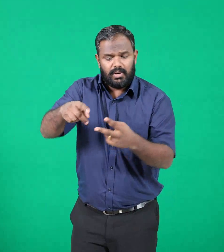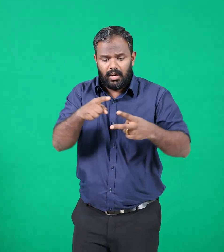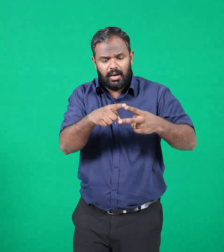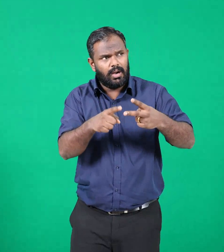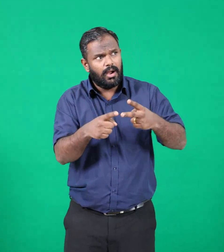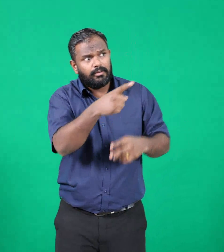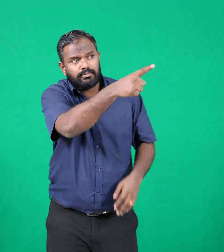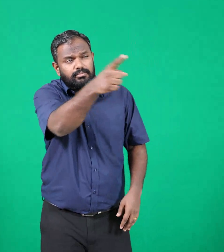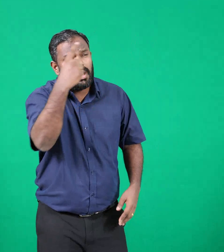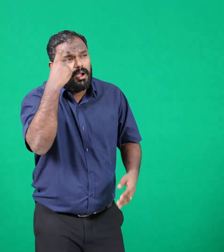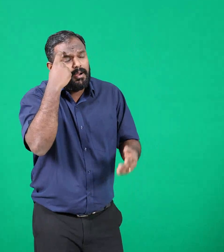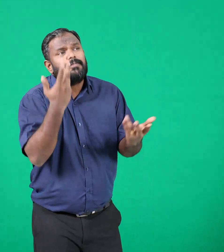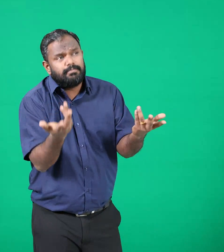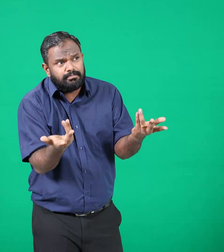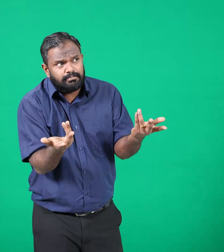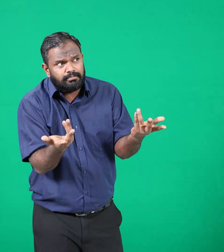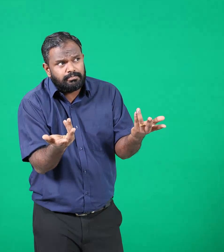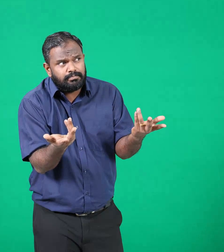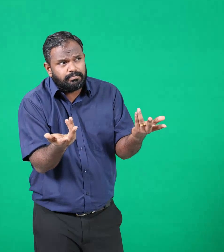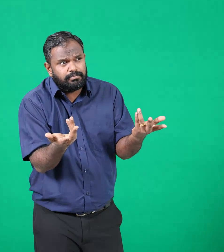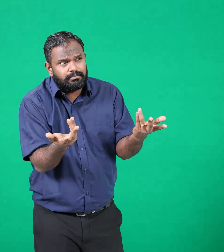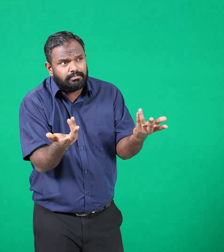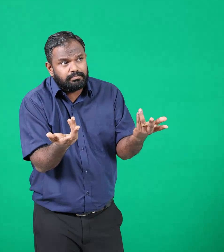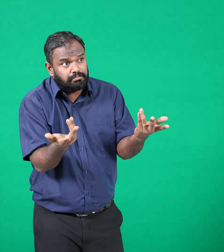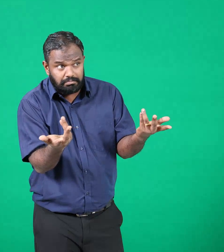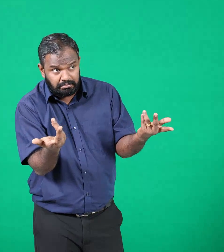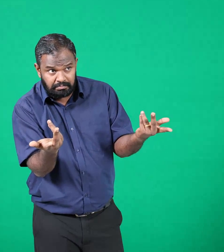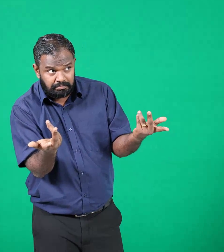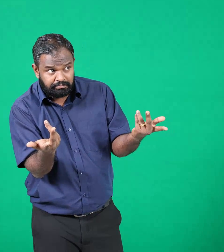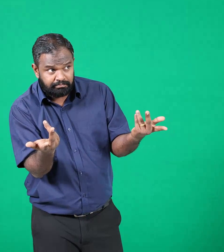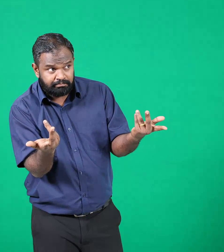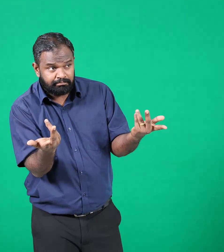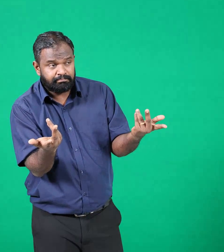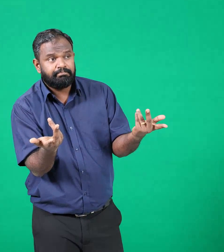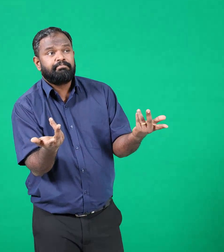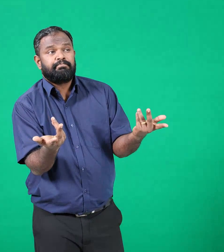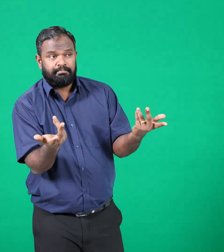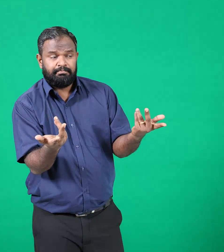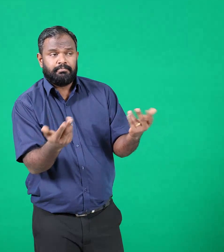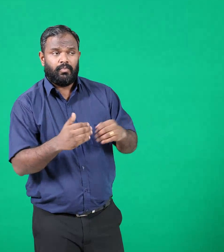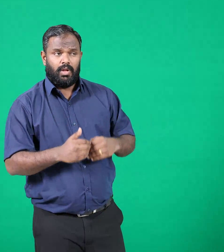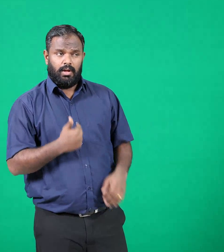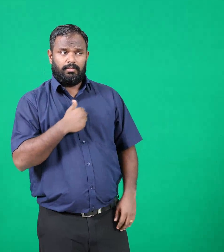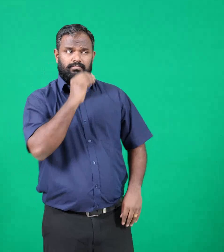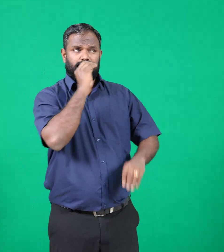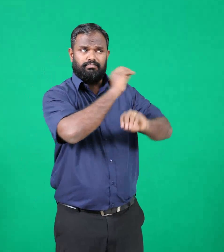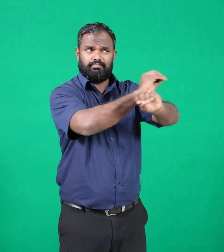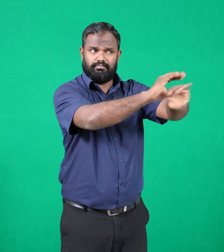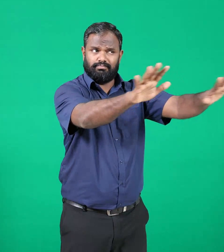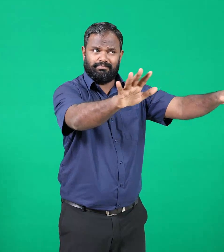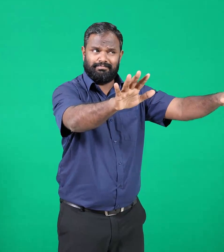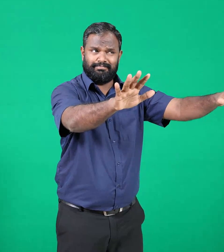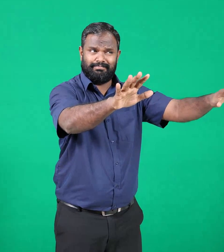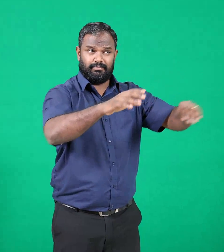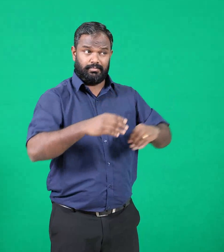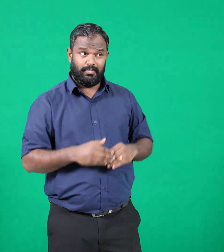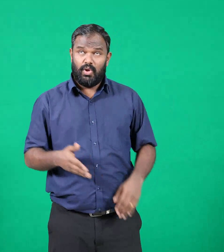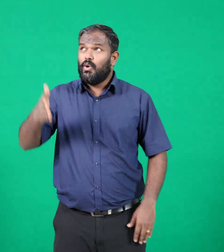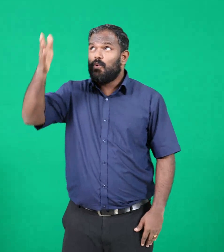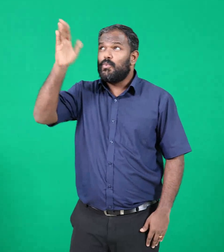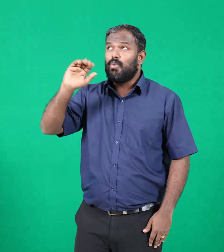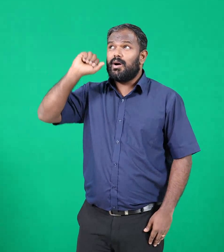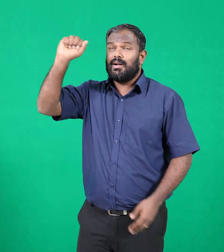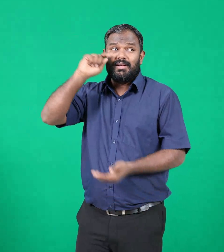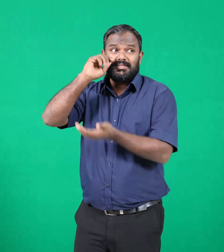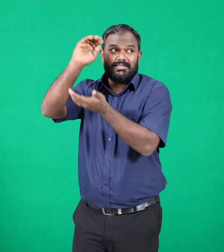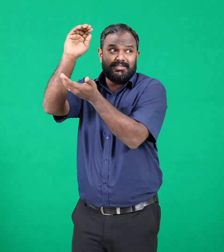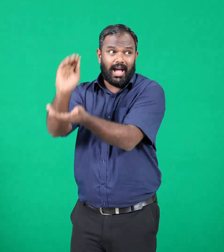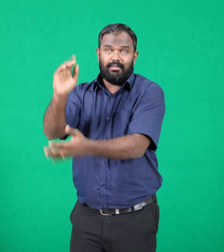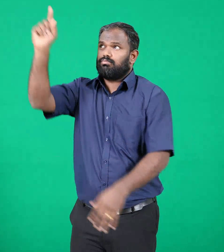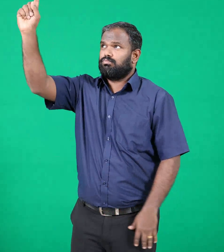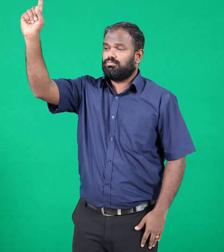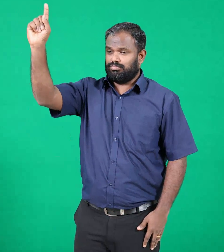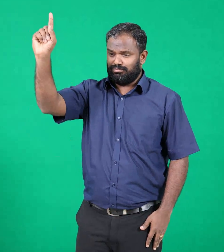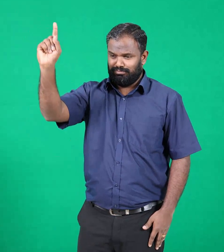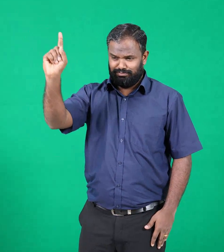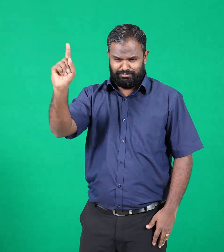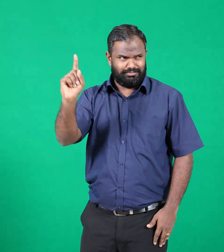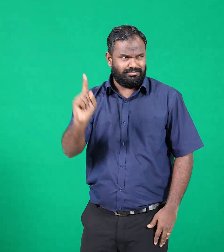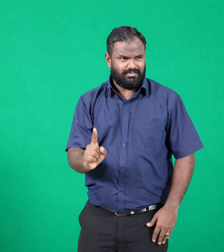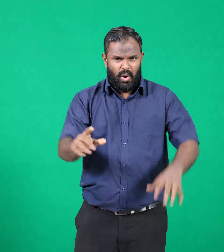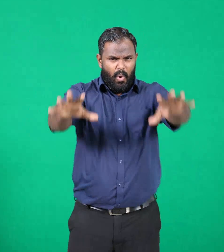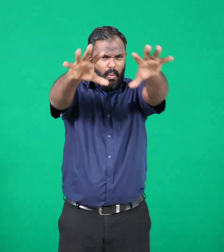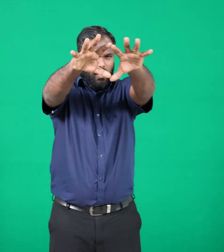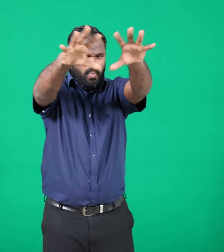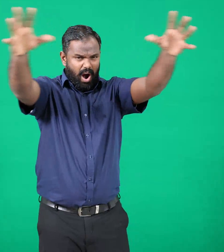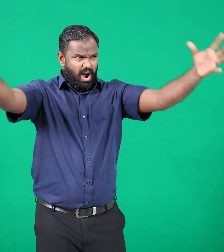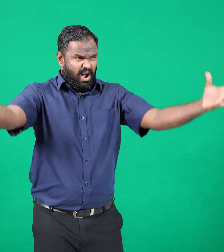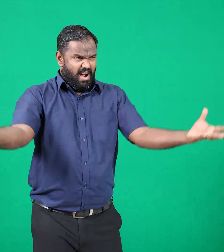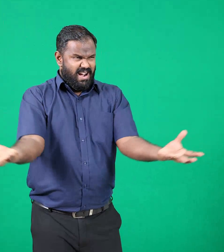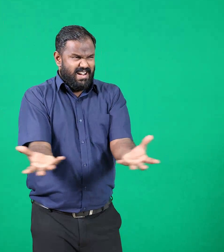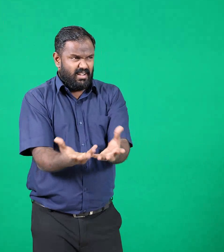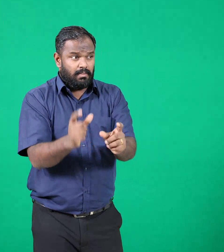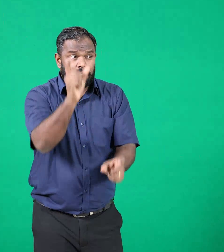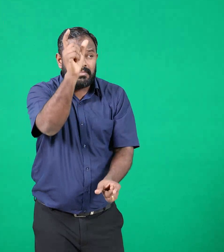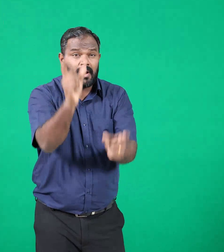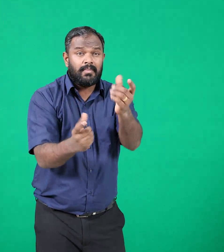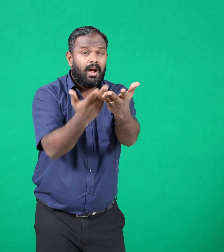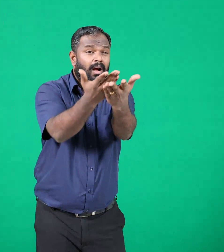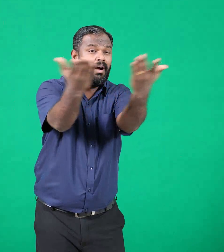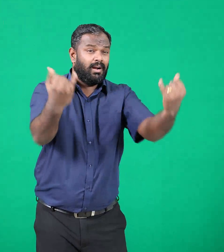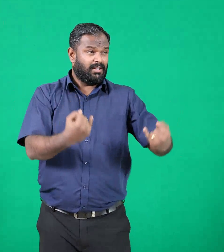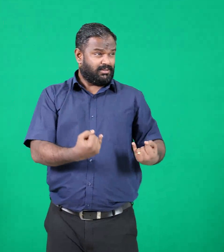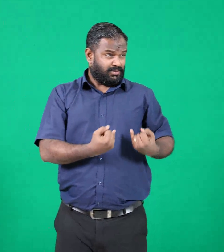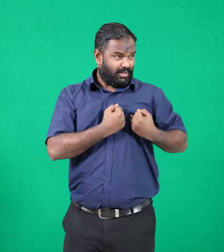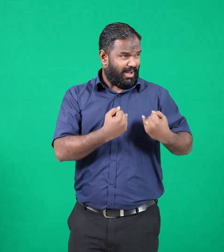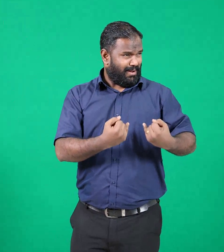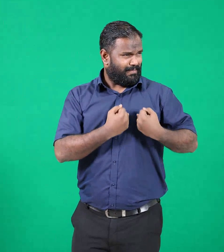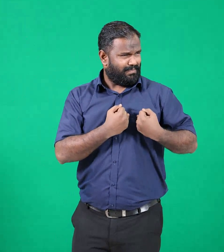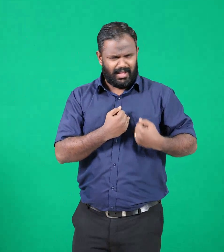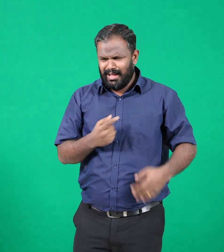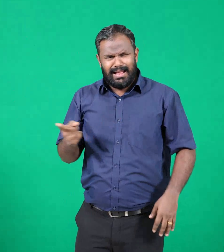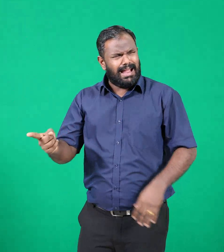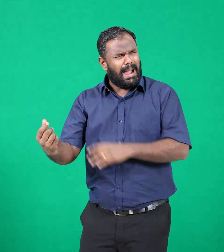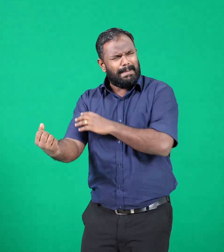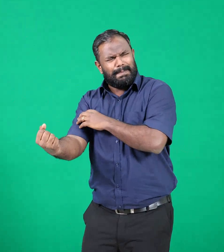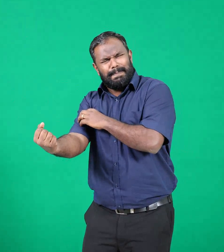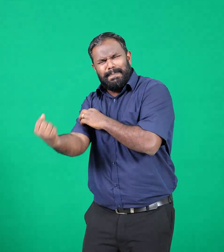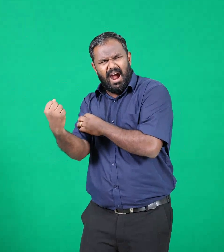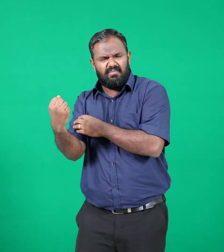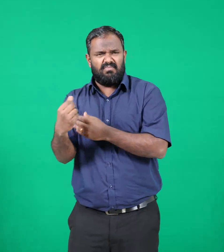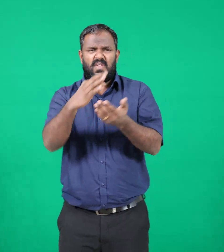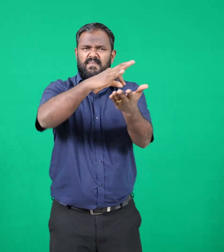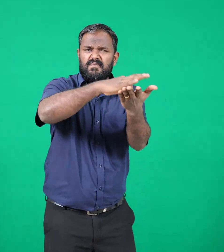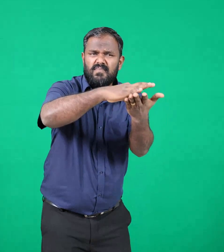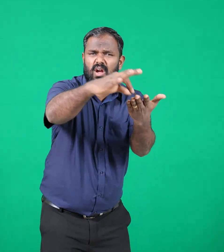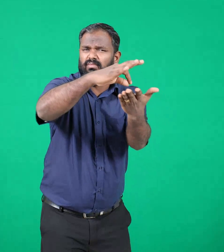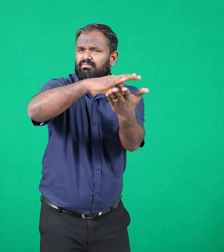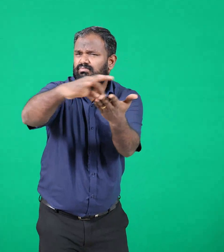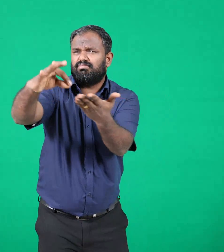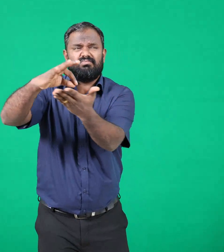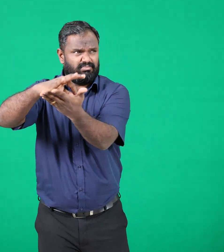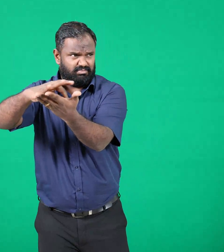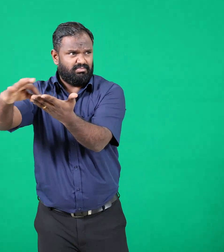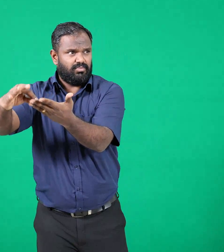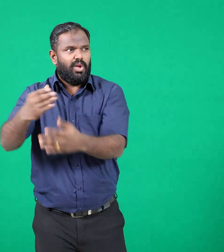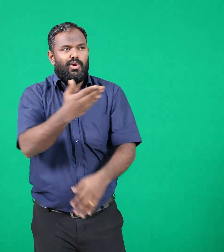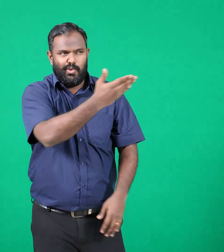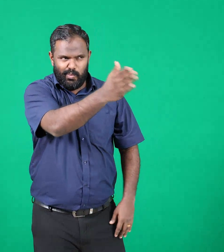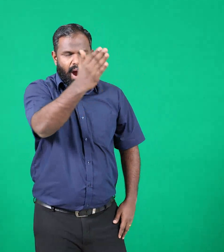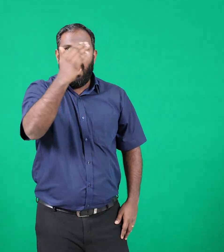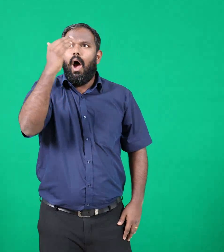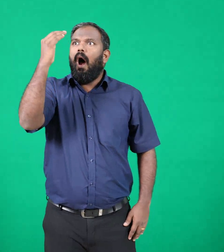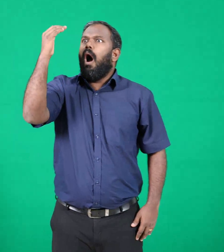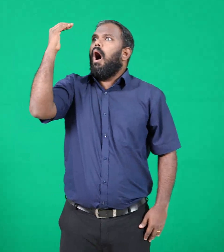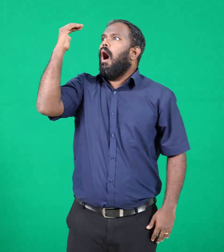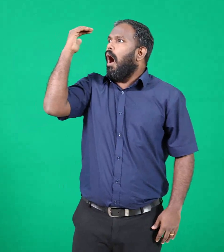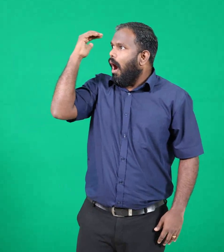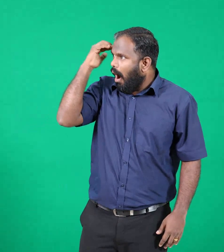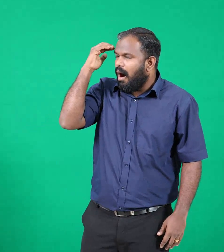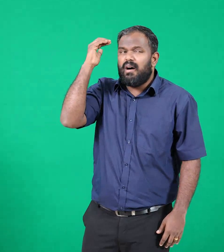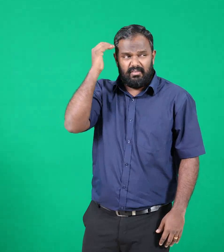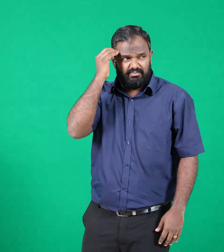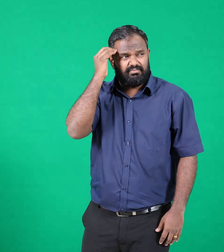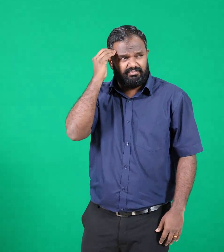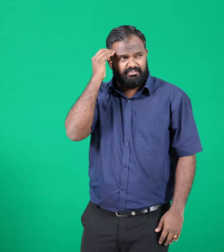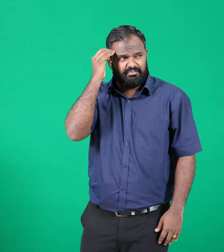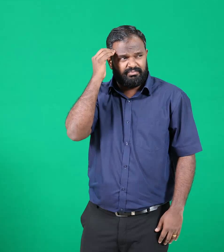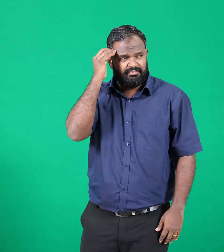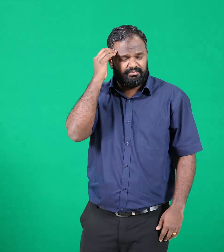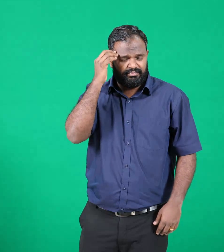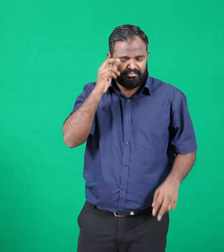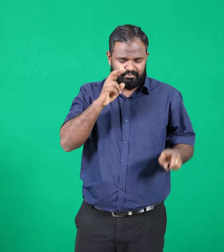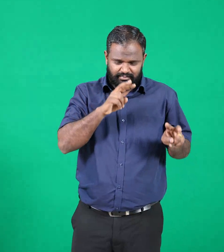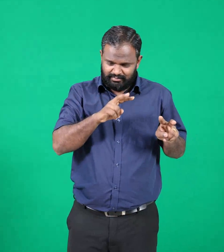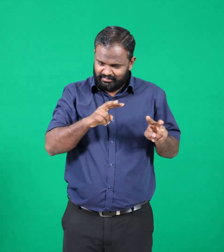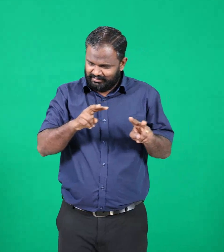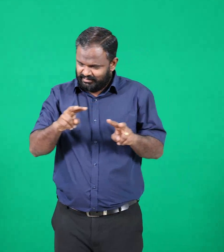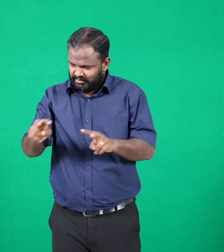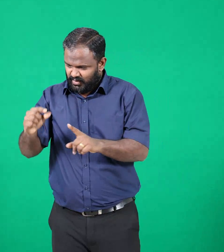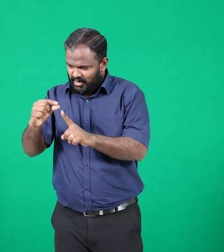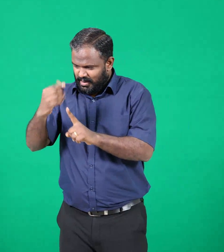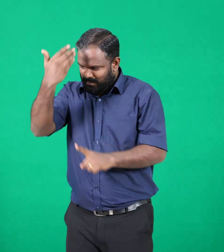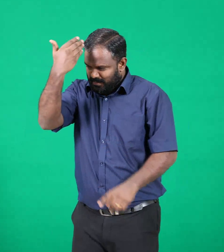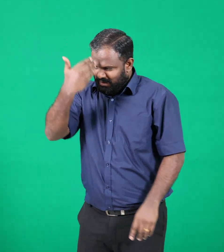But so that you may know that the Son of Man has authority on the earth to forgive sins..."